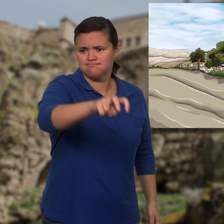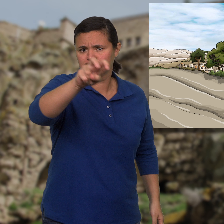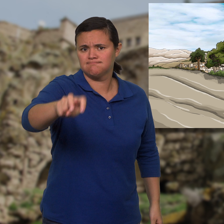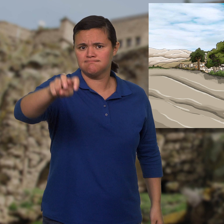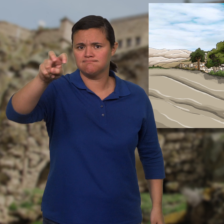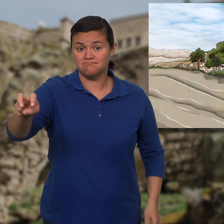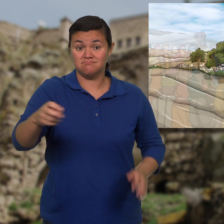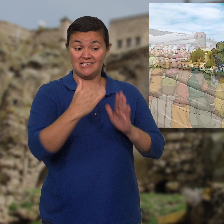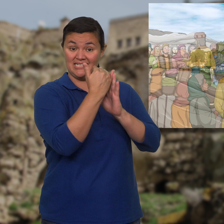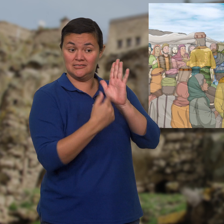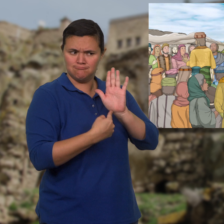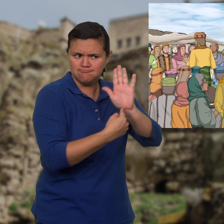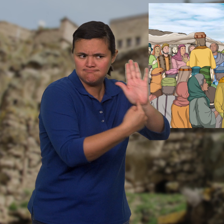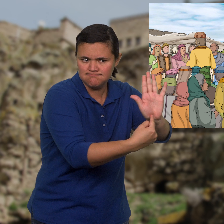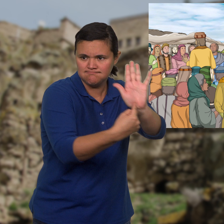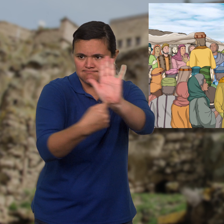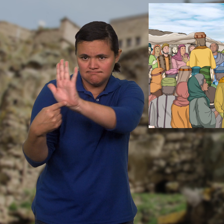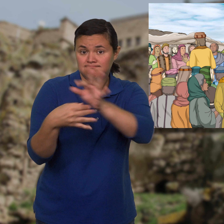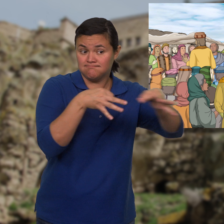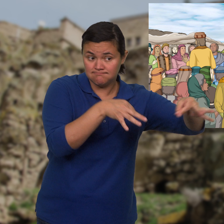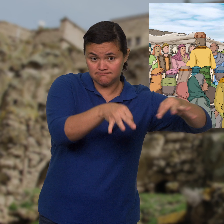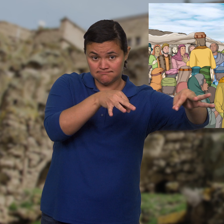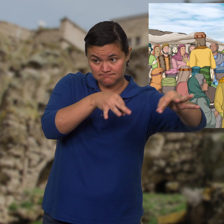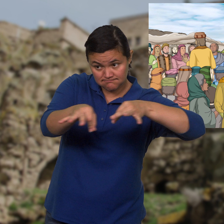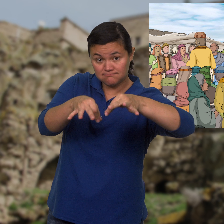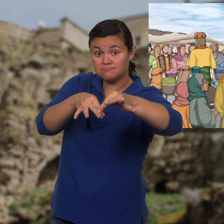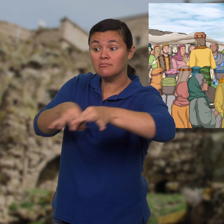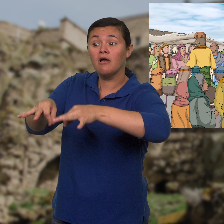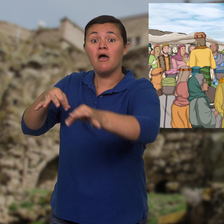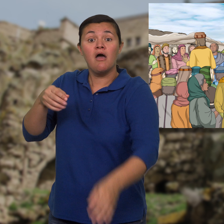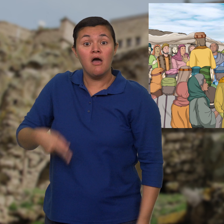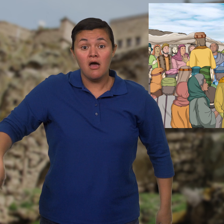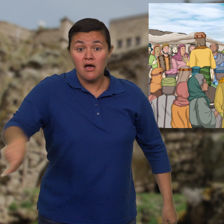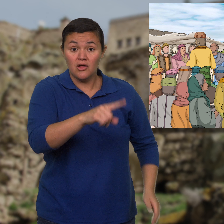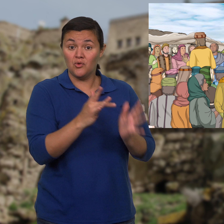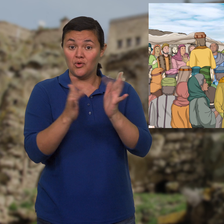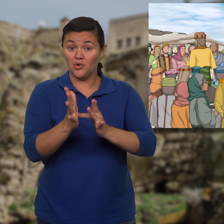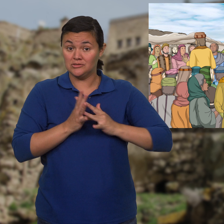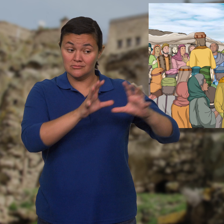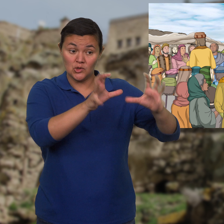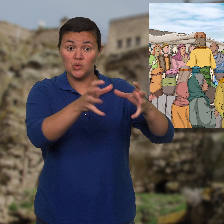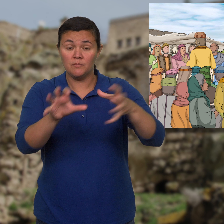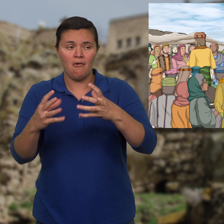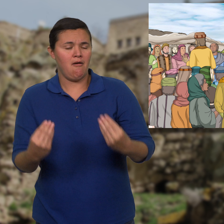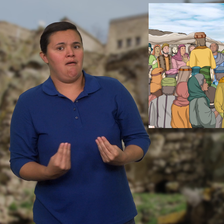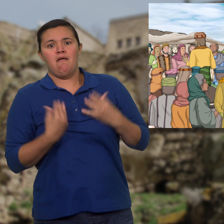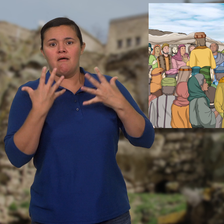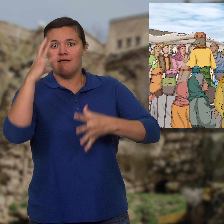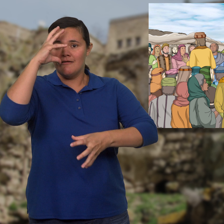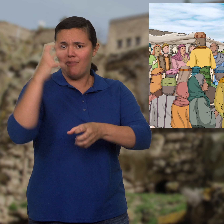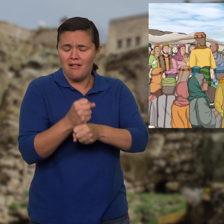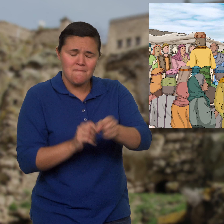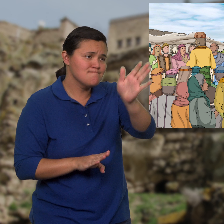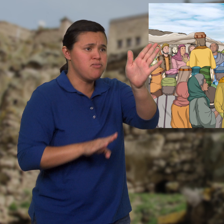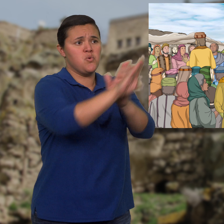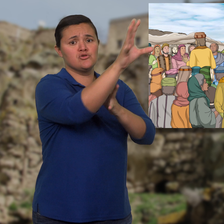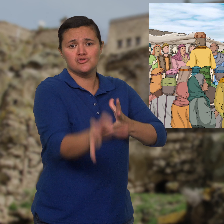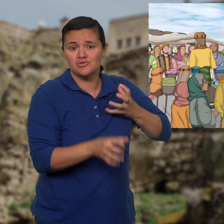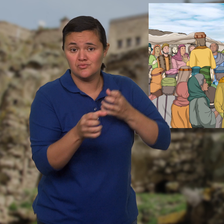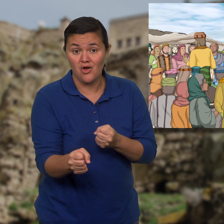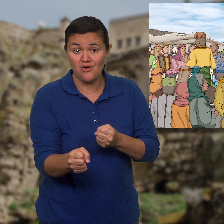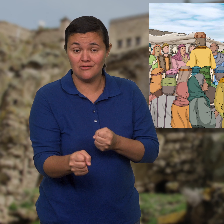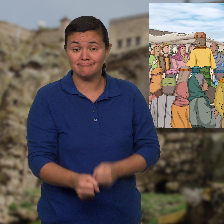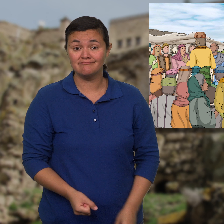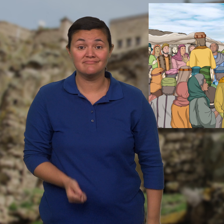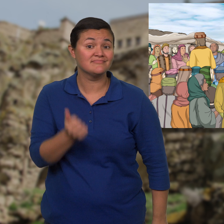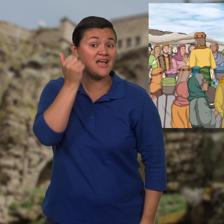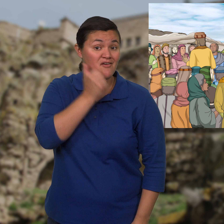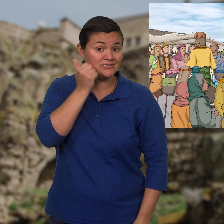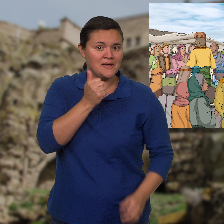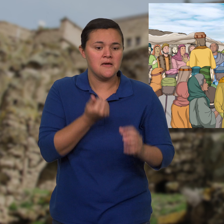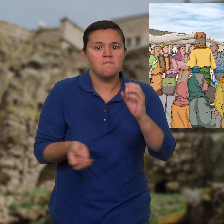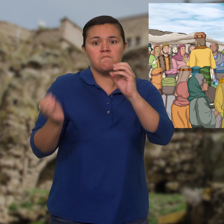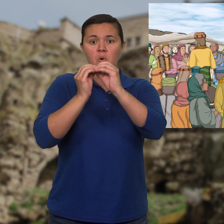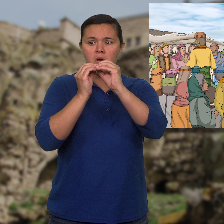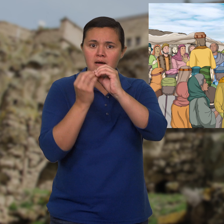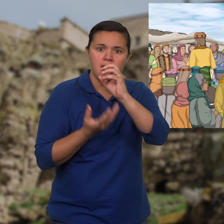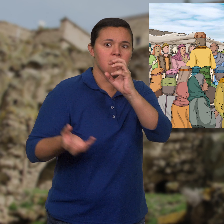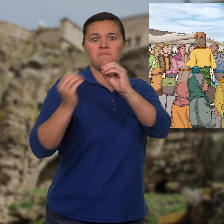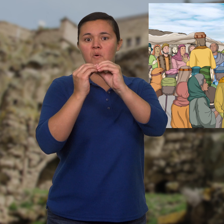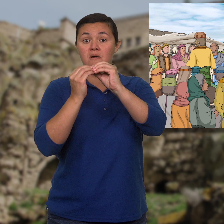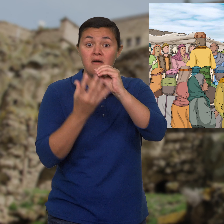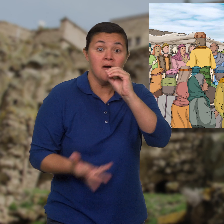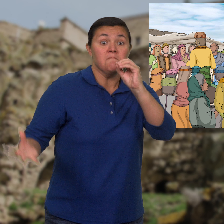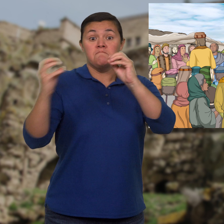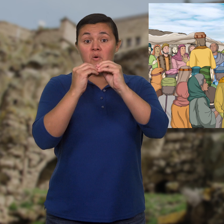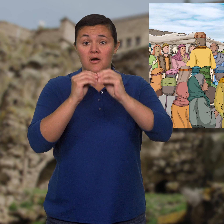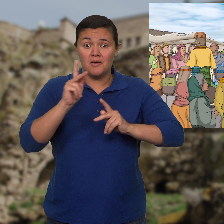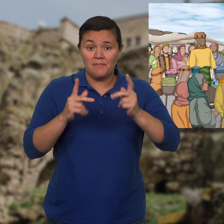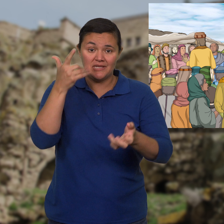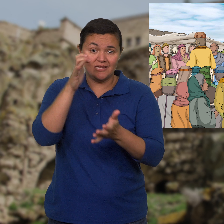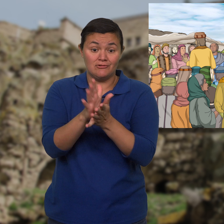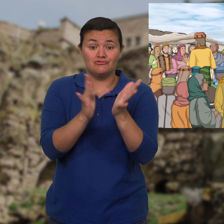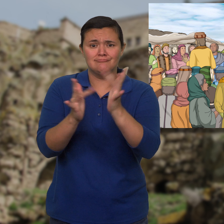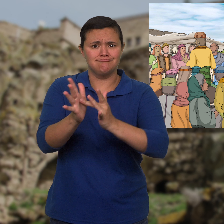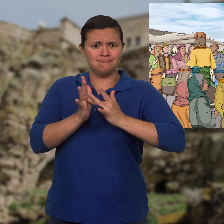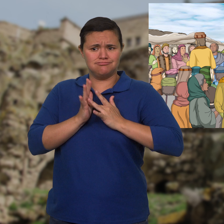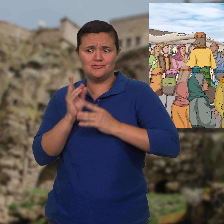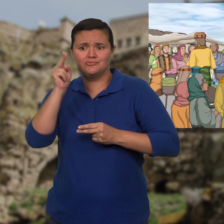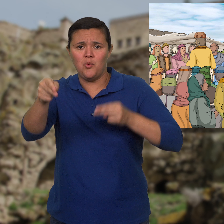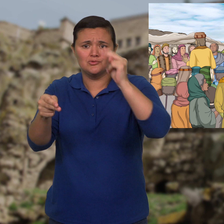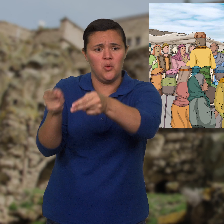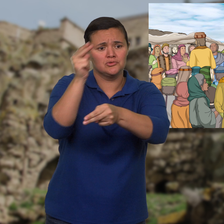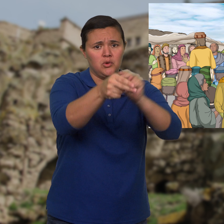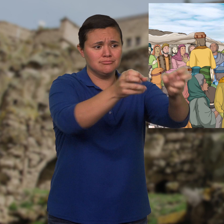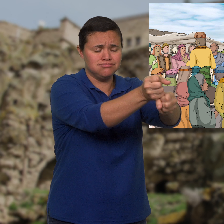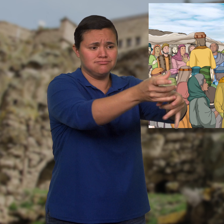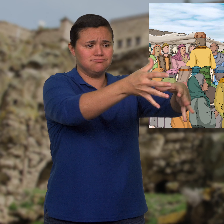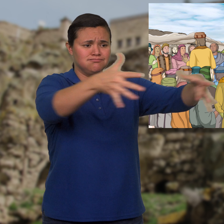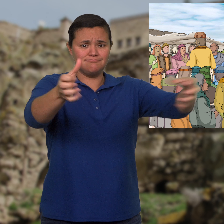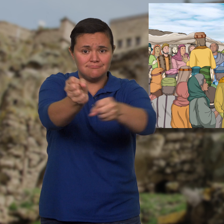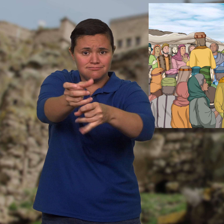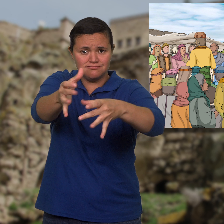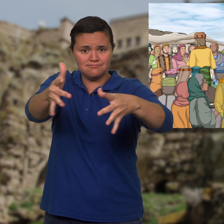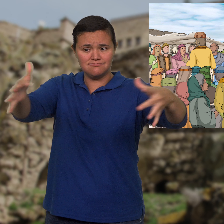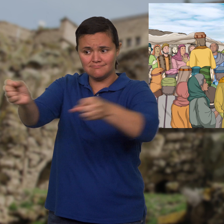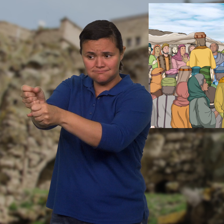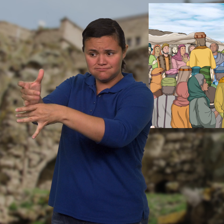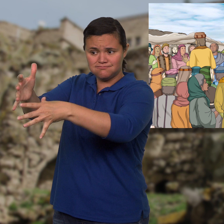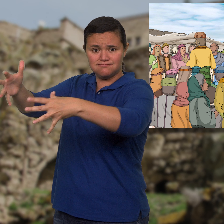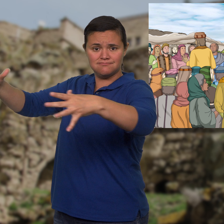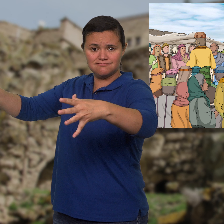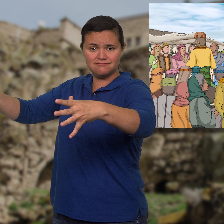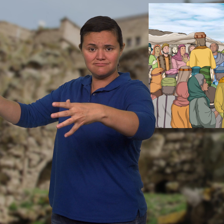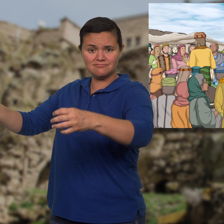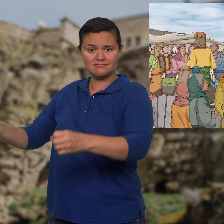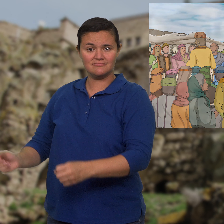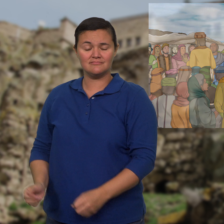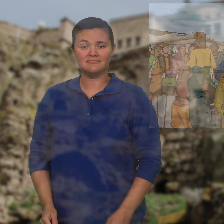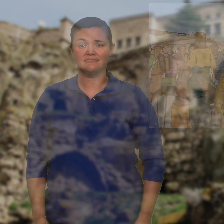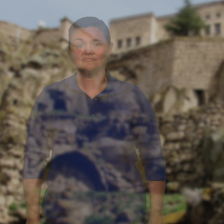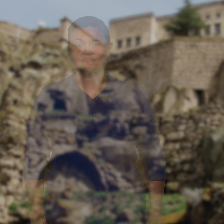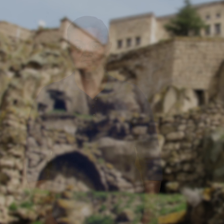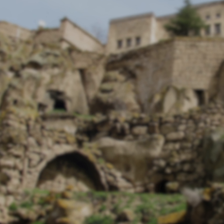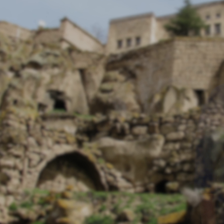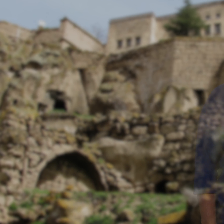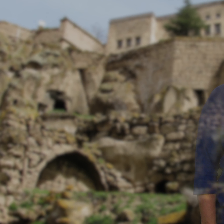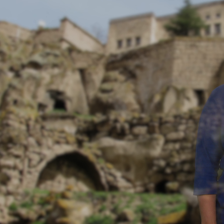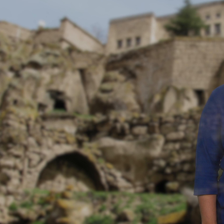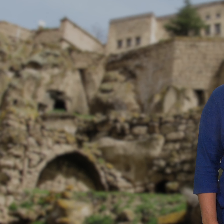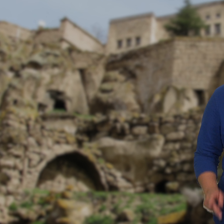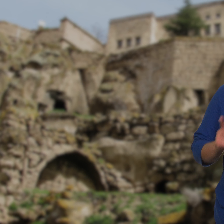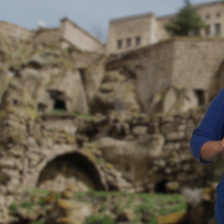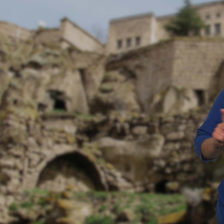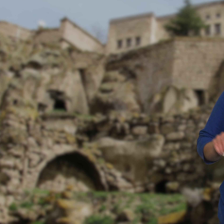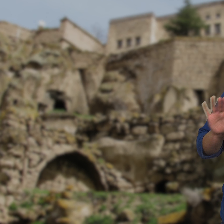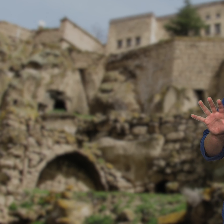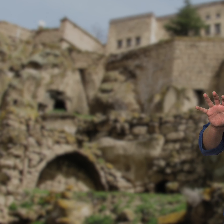So the churches were strengthened in the faith and grew daily in numbers.